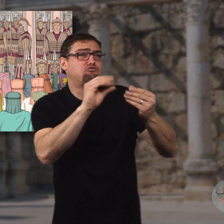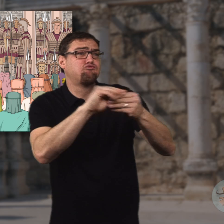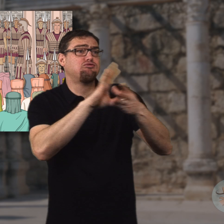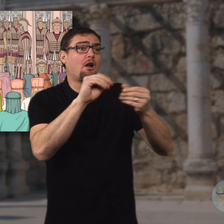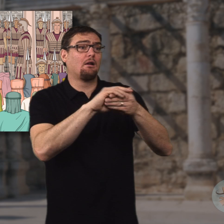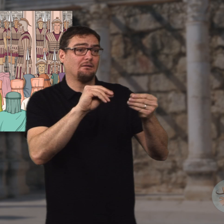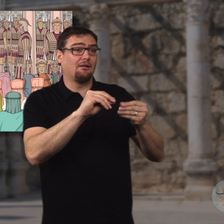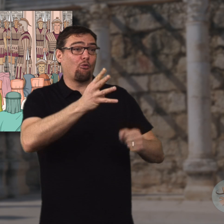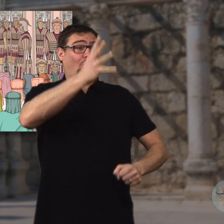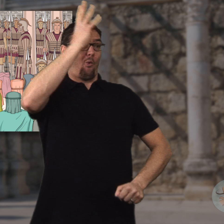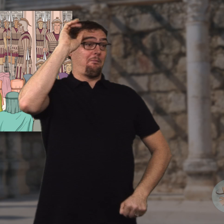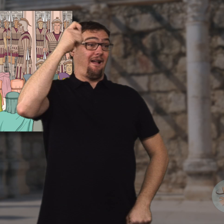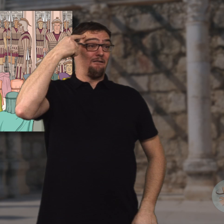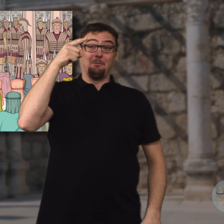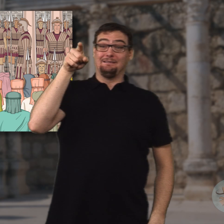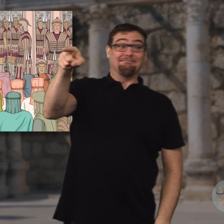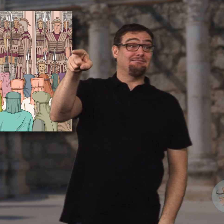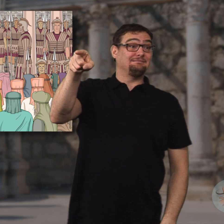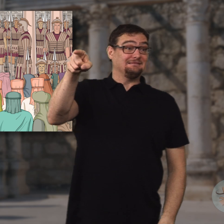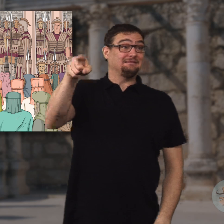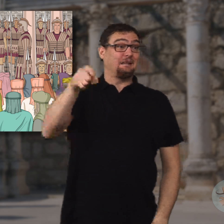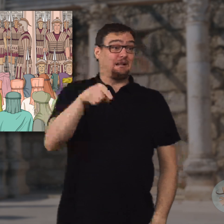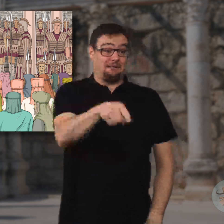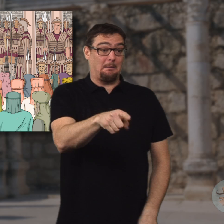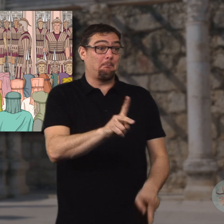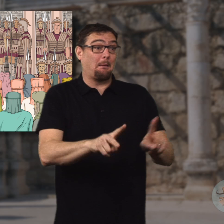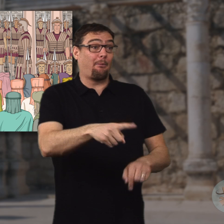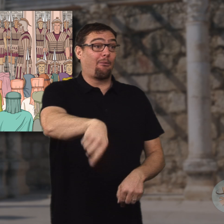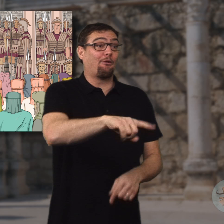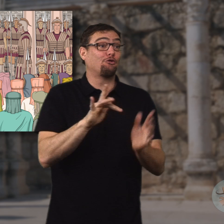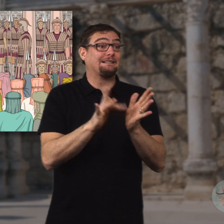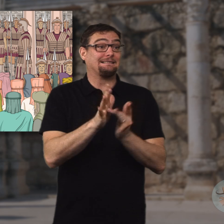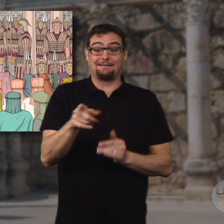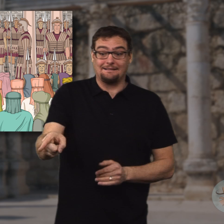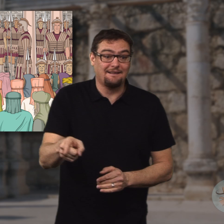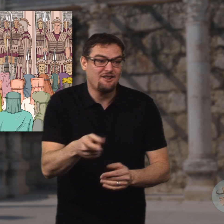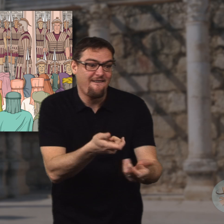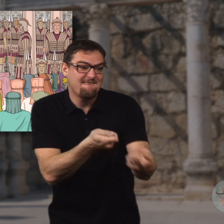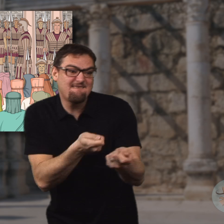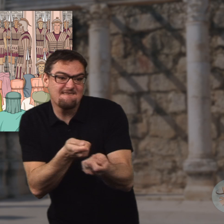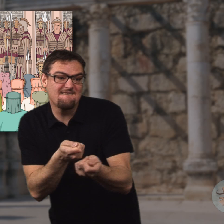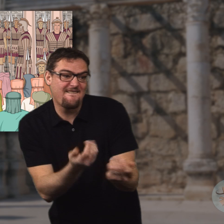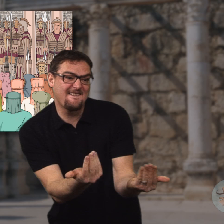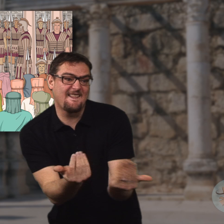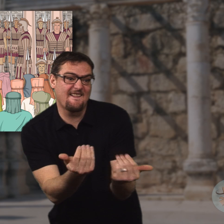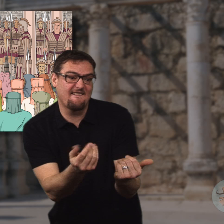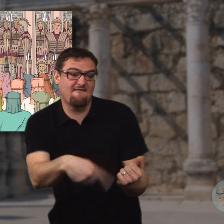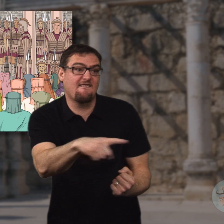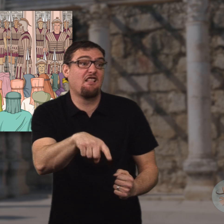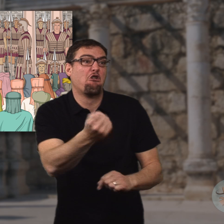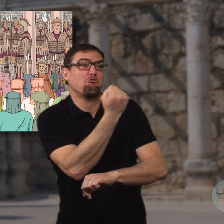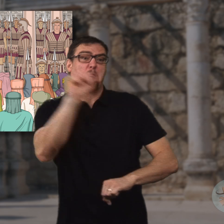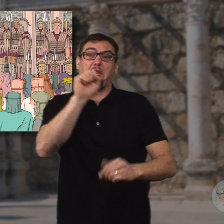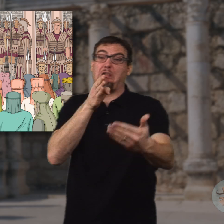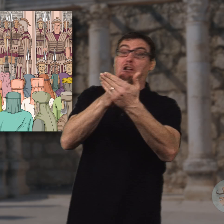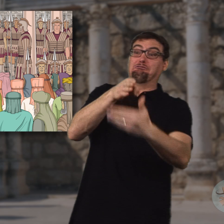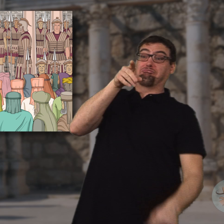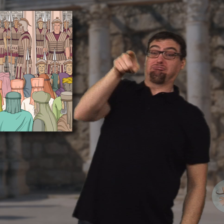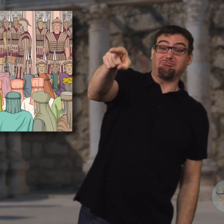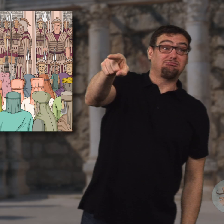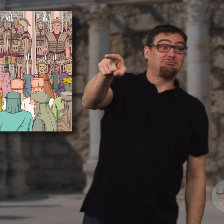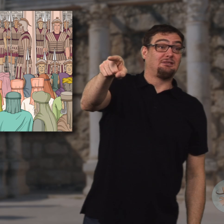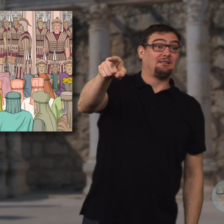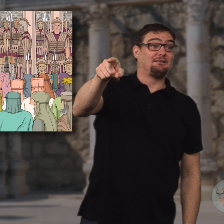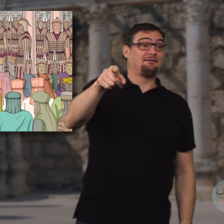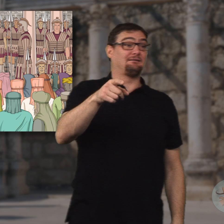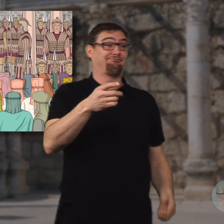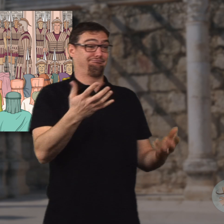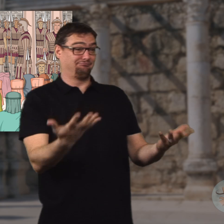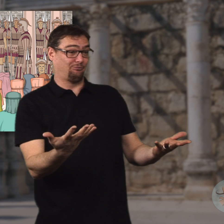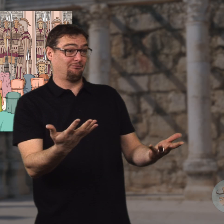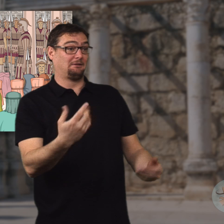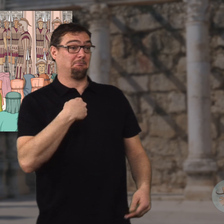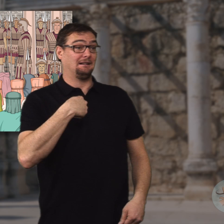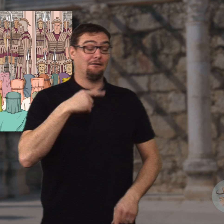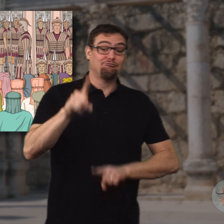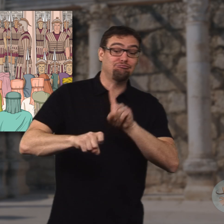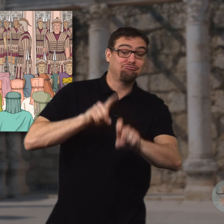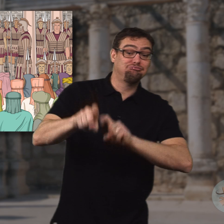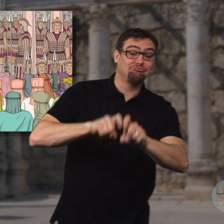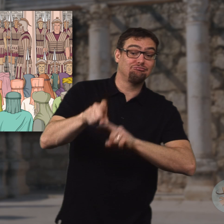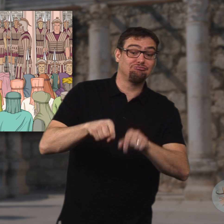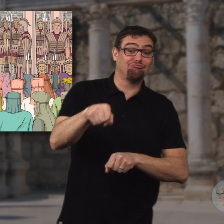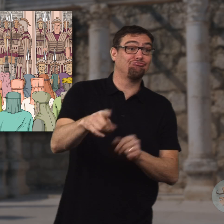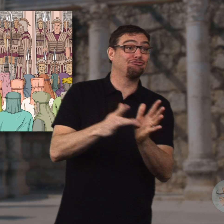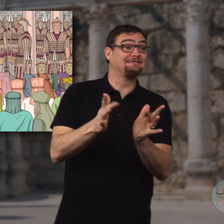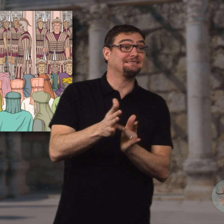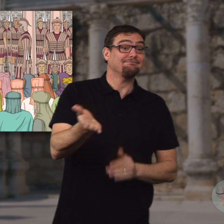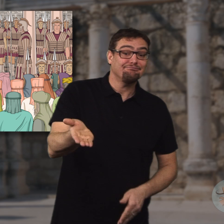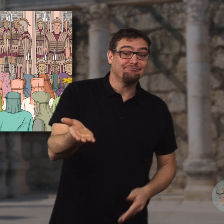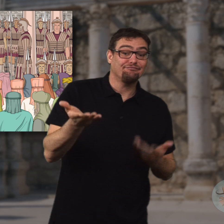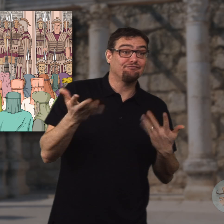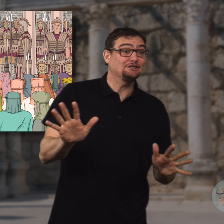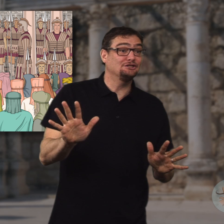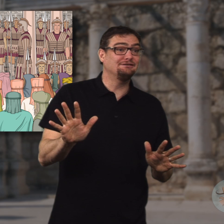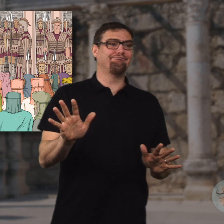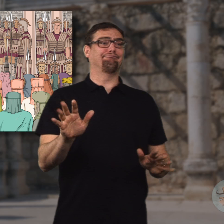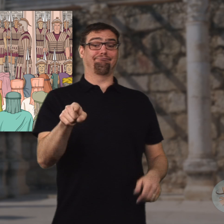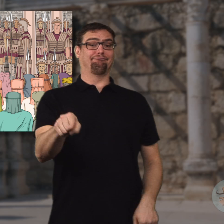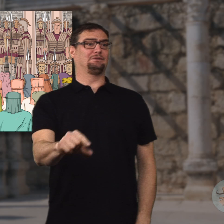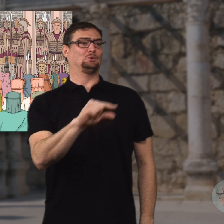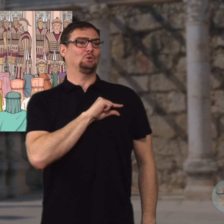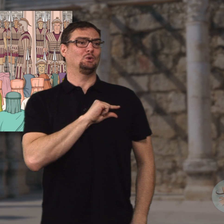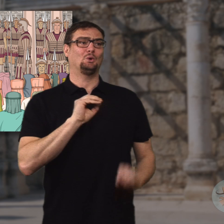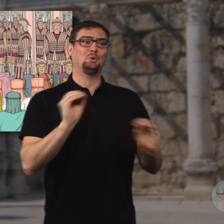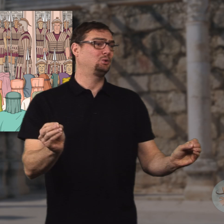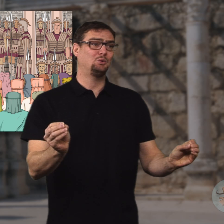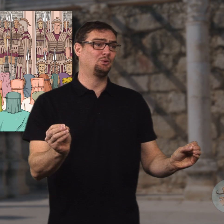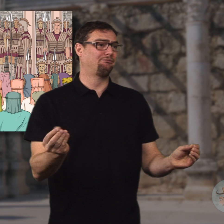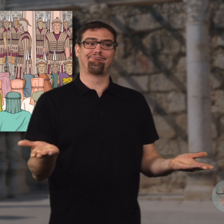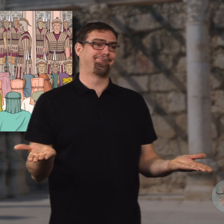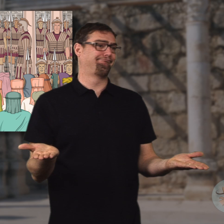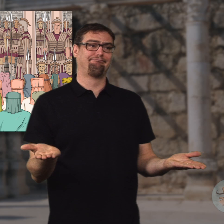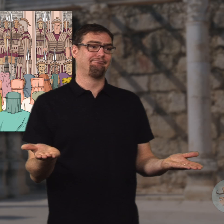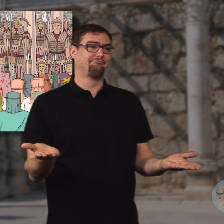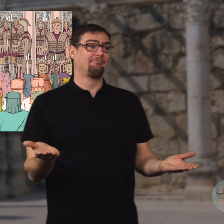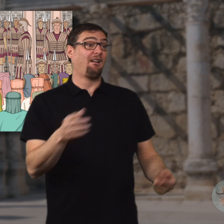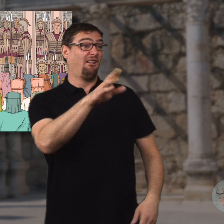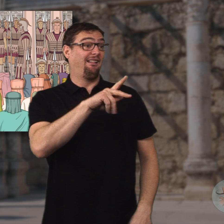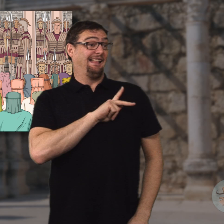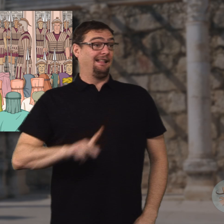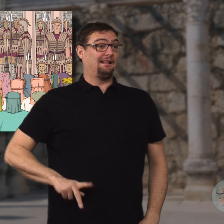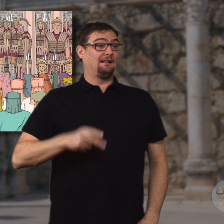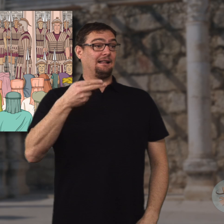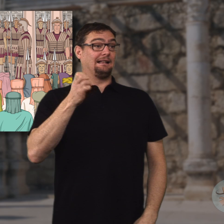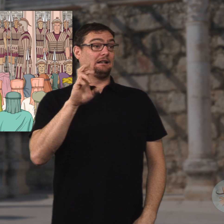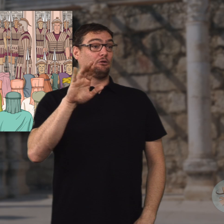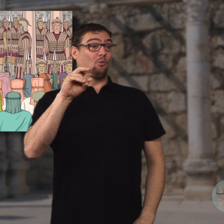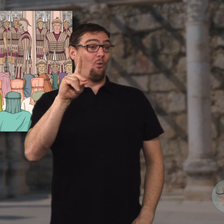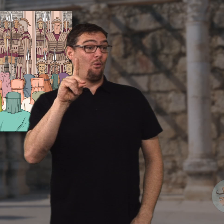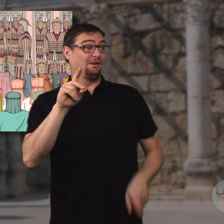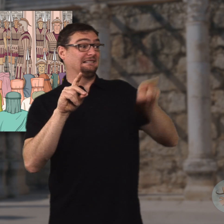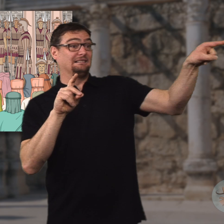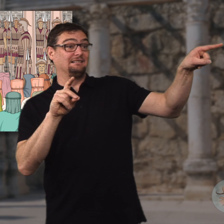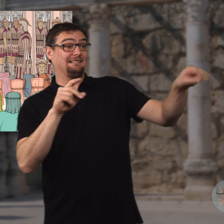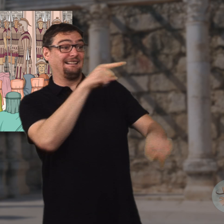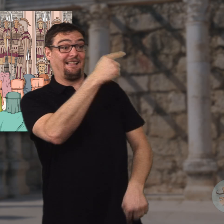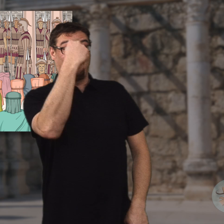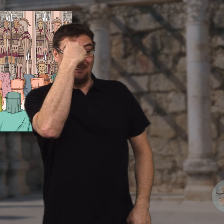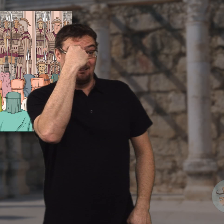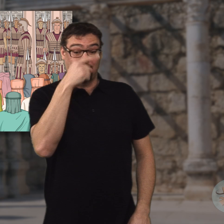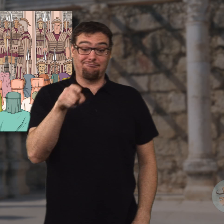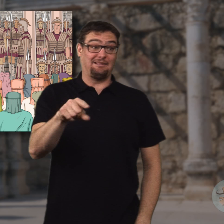I have examined Him here in your presence and found Him not guilty of your charges against Him.